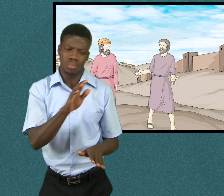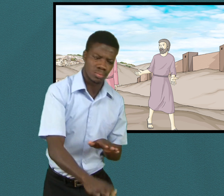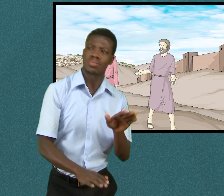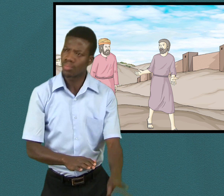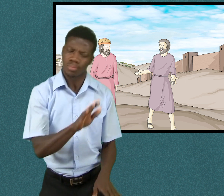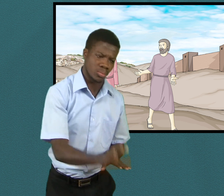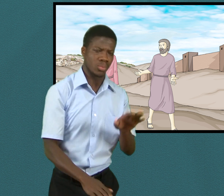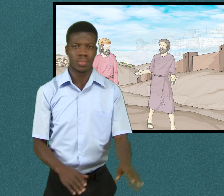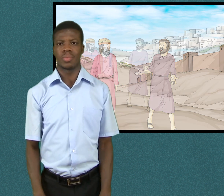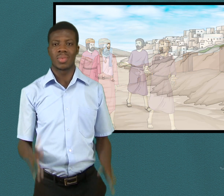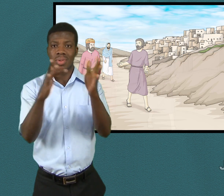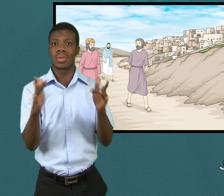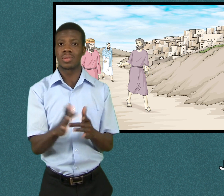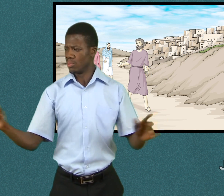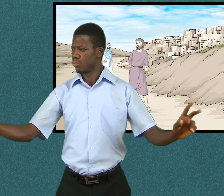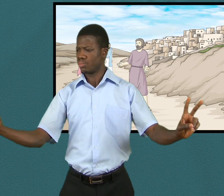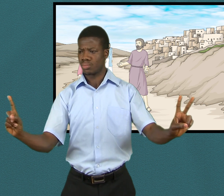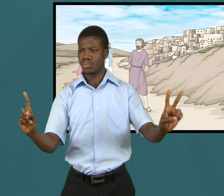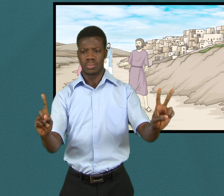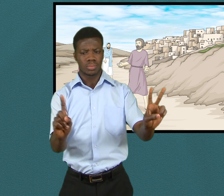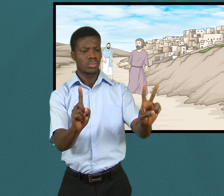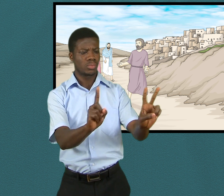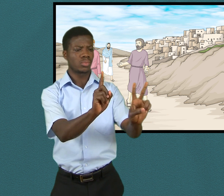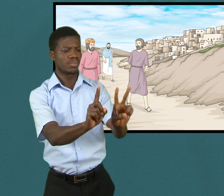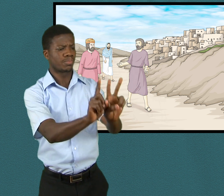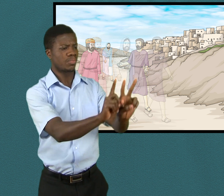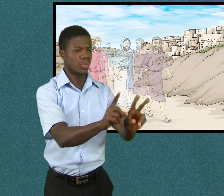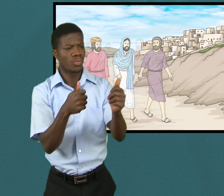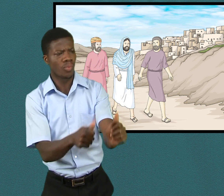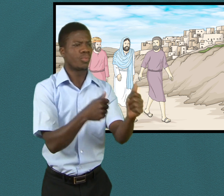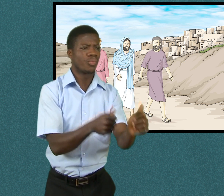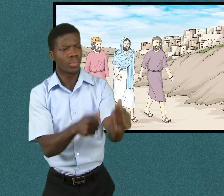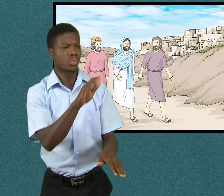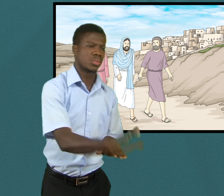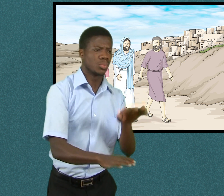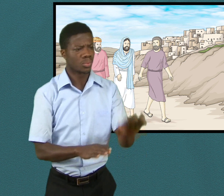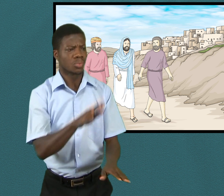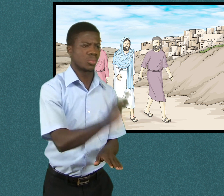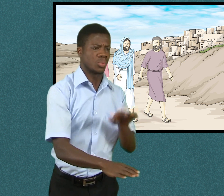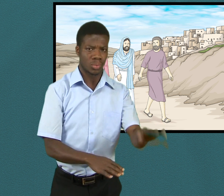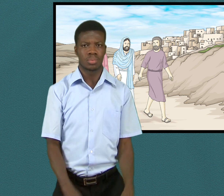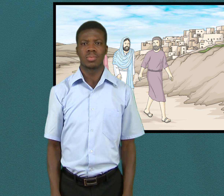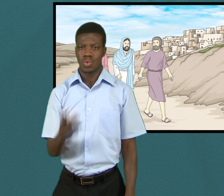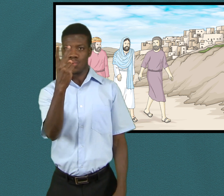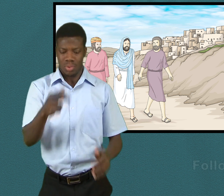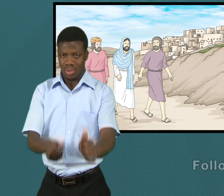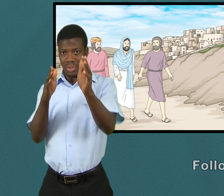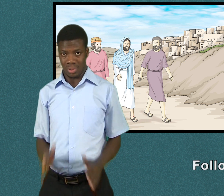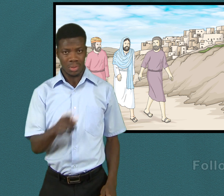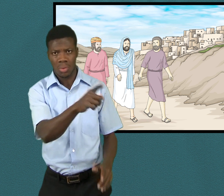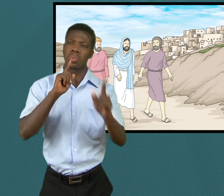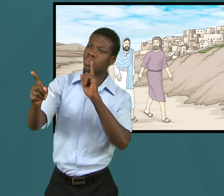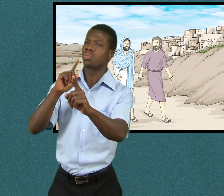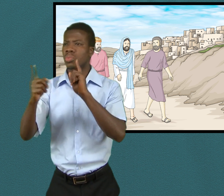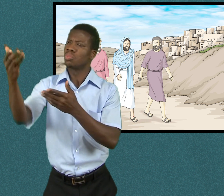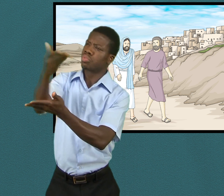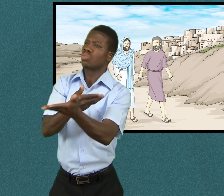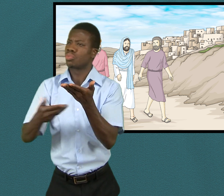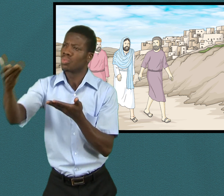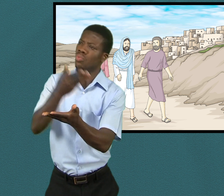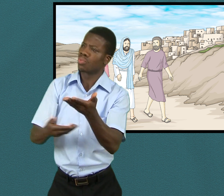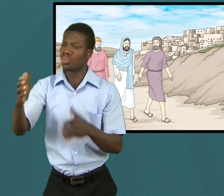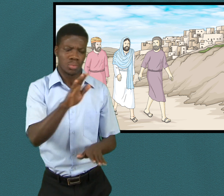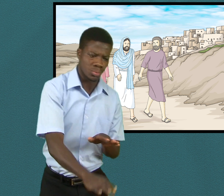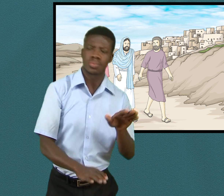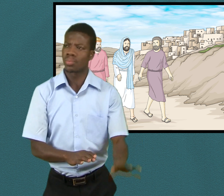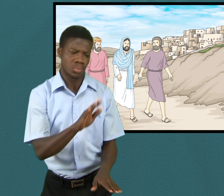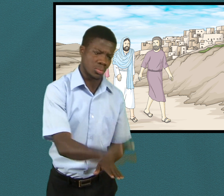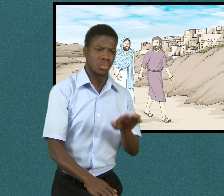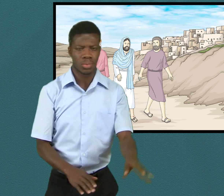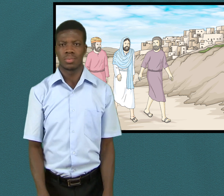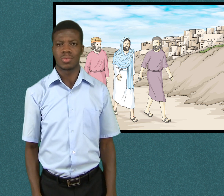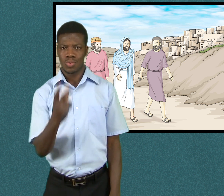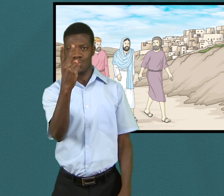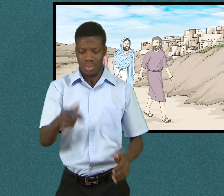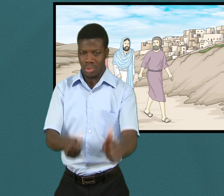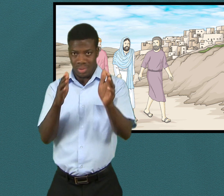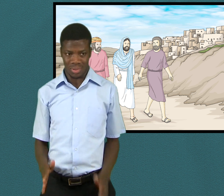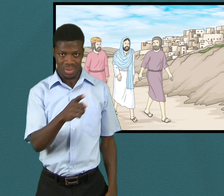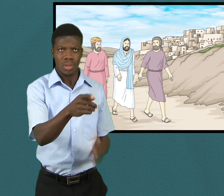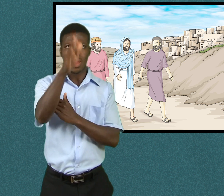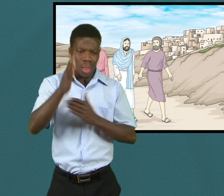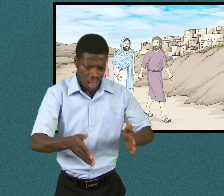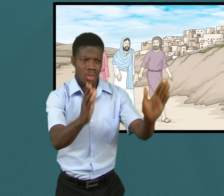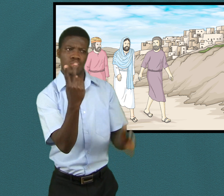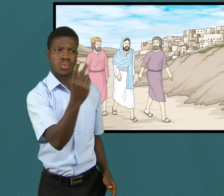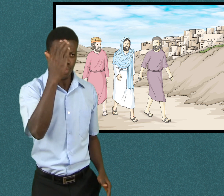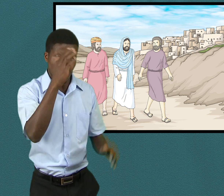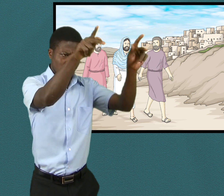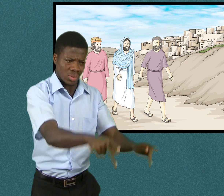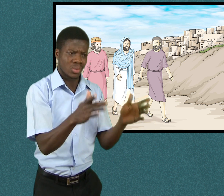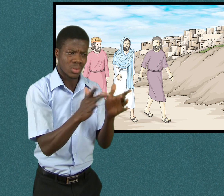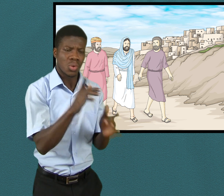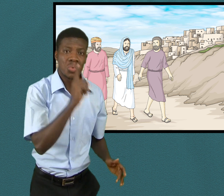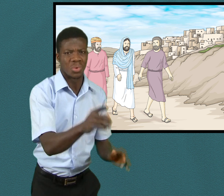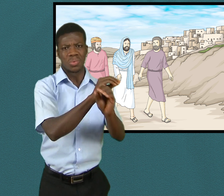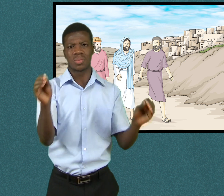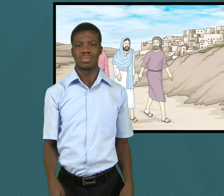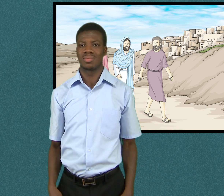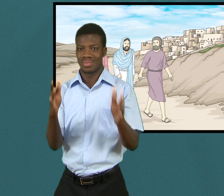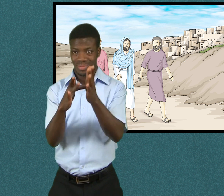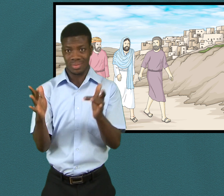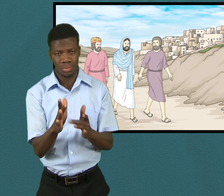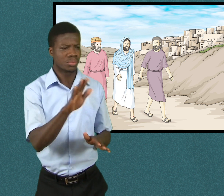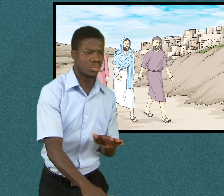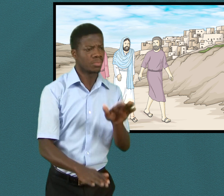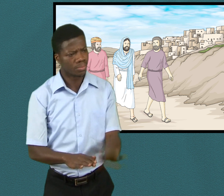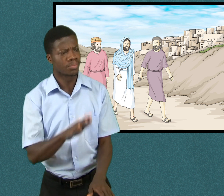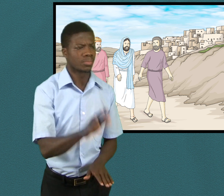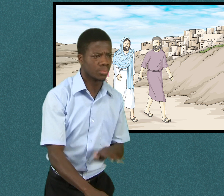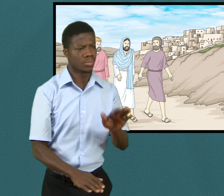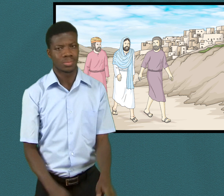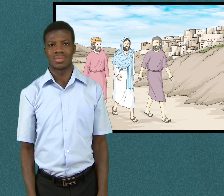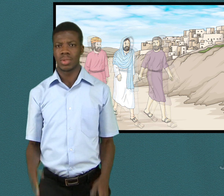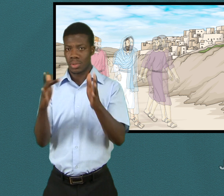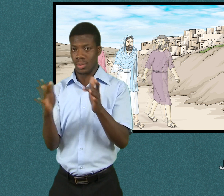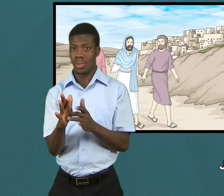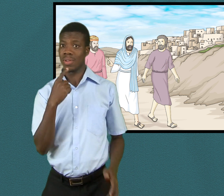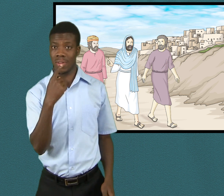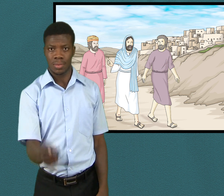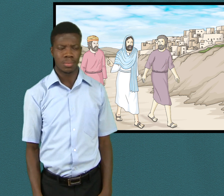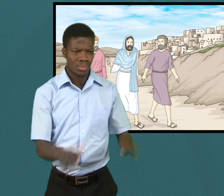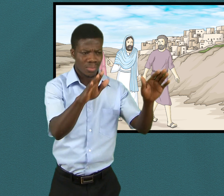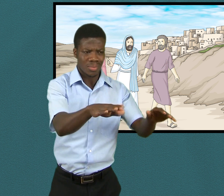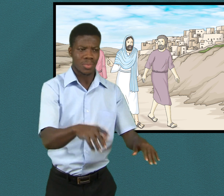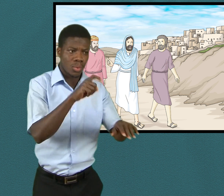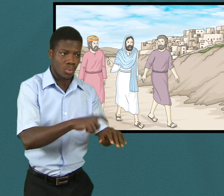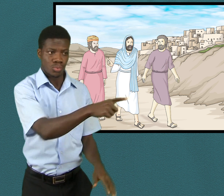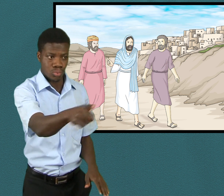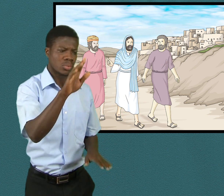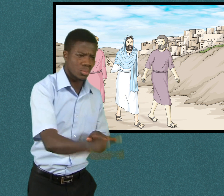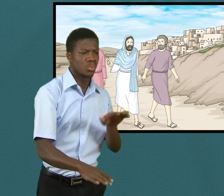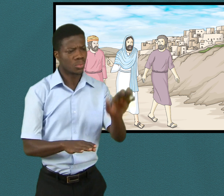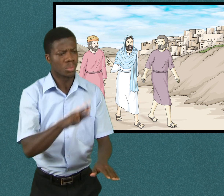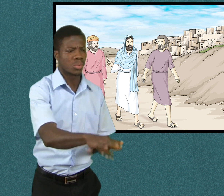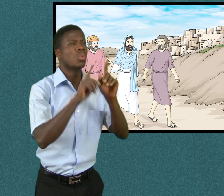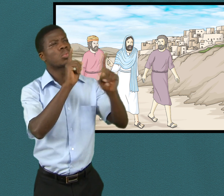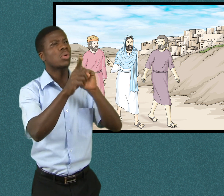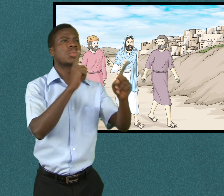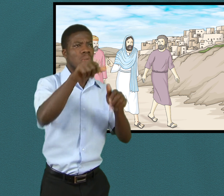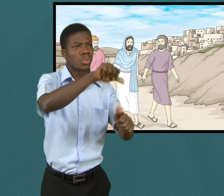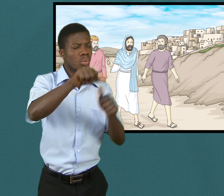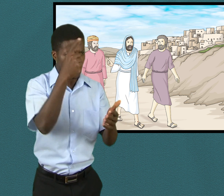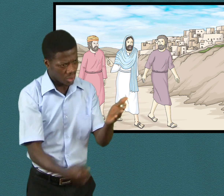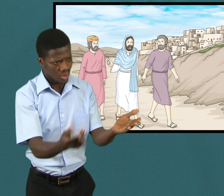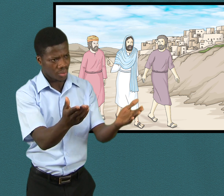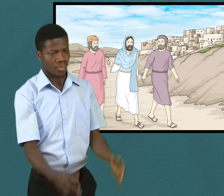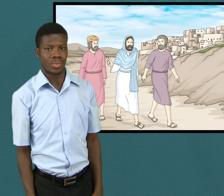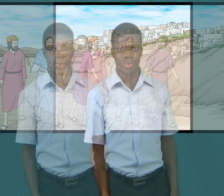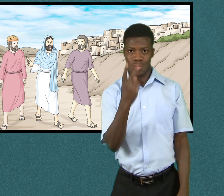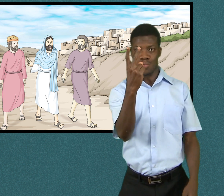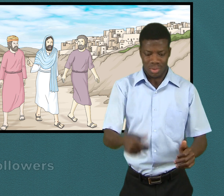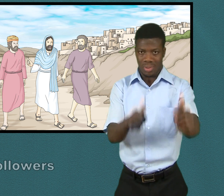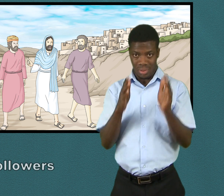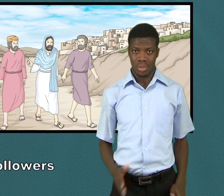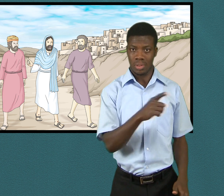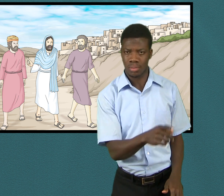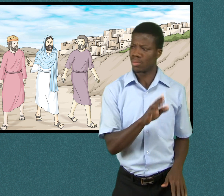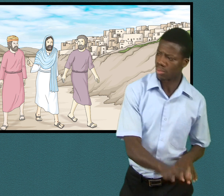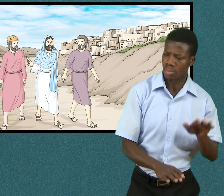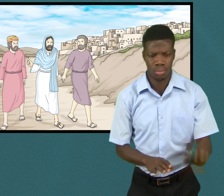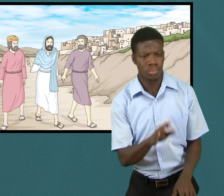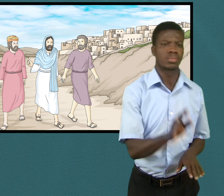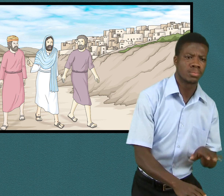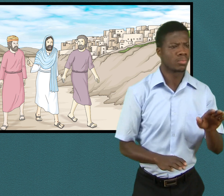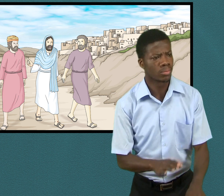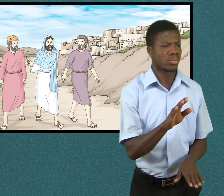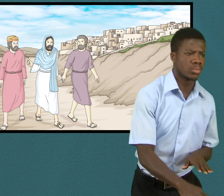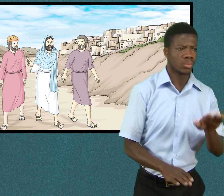And as they talked and deliberated, Jesus Himself came up and walked along with them. But their eyes were kept from recognizing Him. He asked them, “What are you discussing so intently as you walk along?”